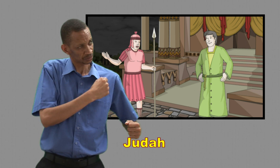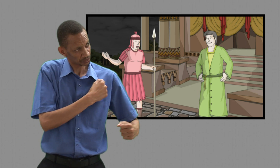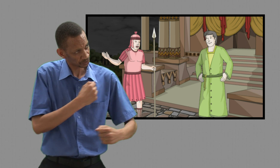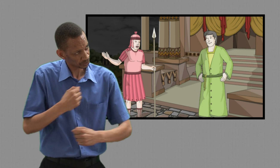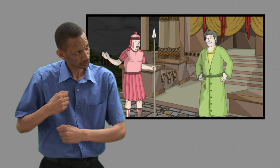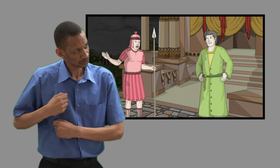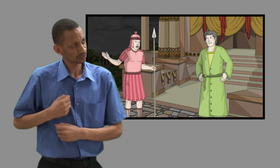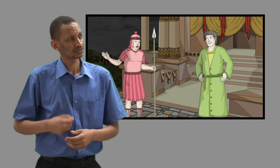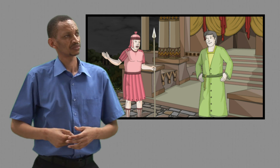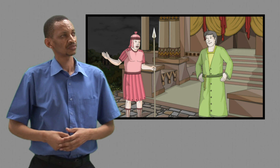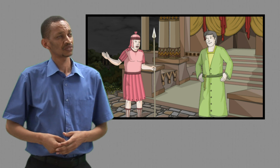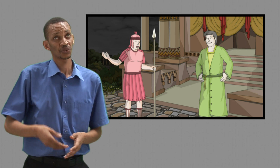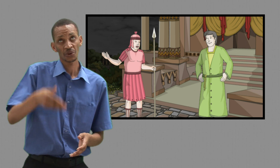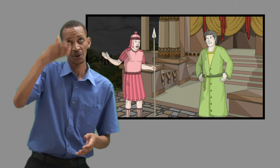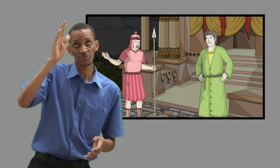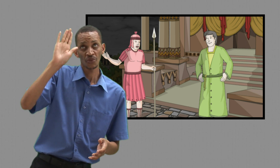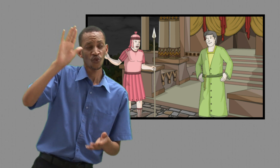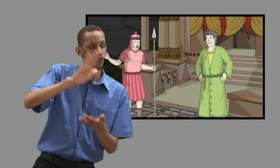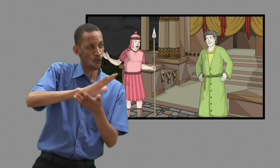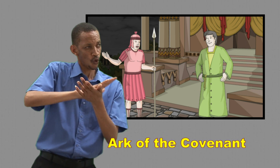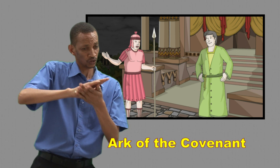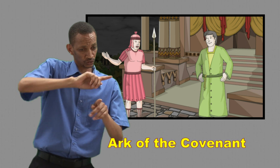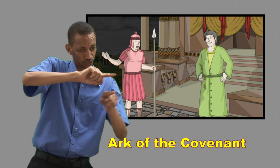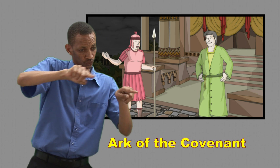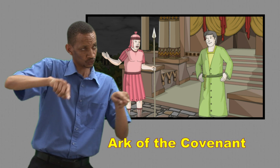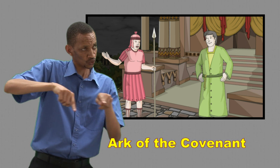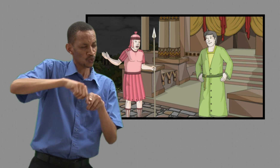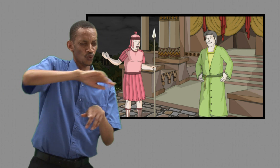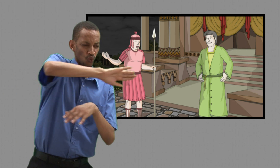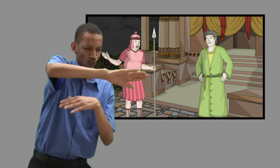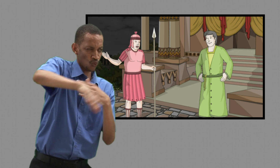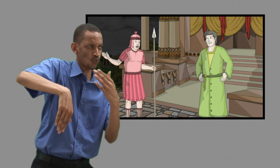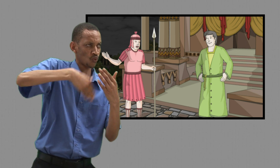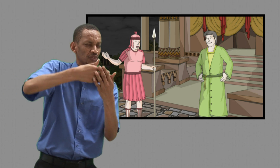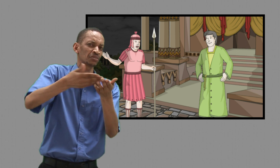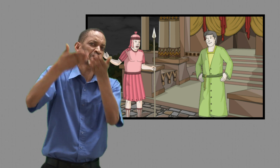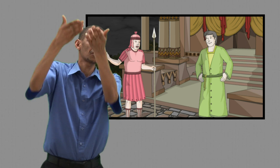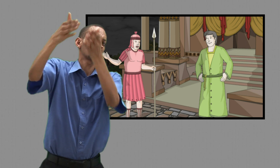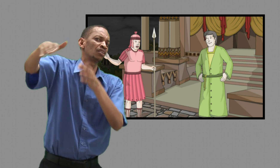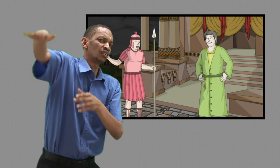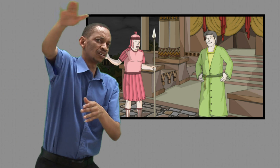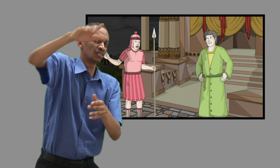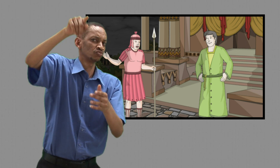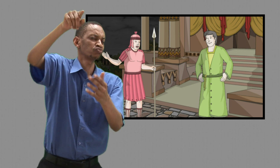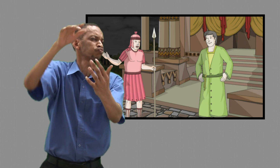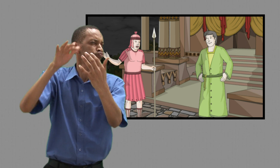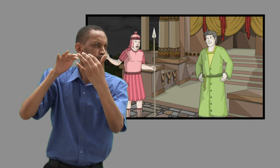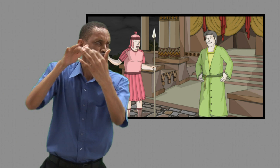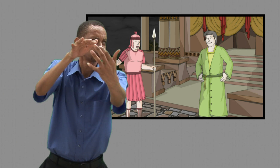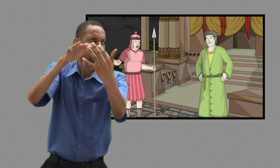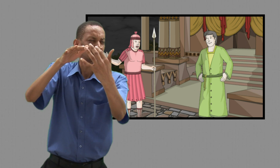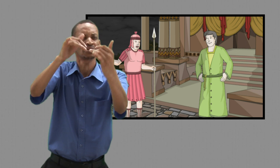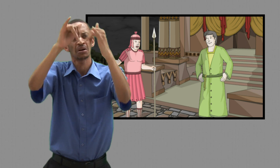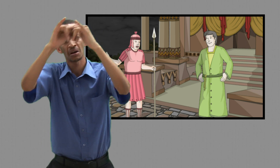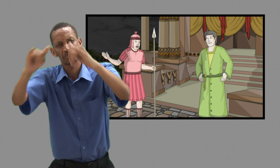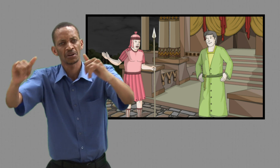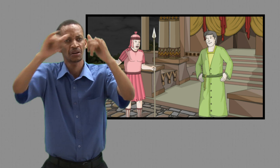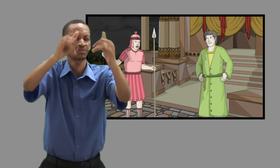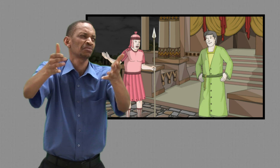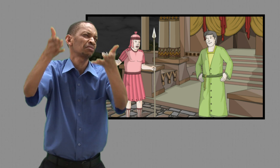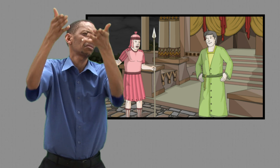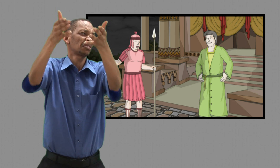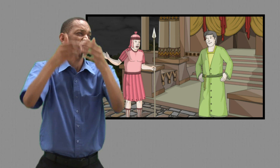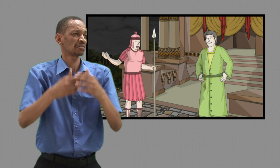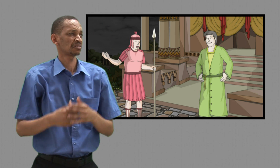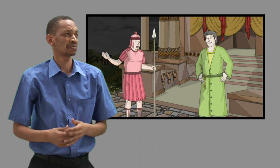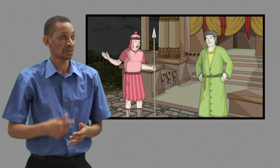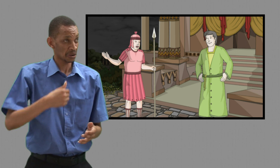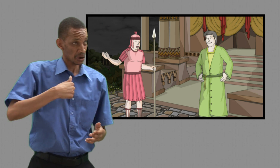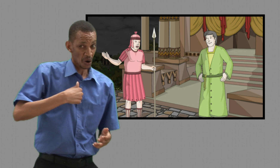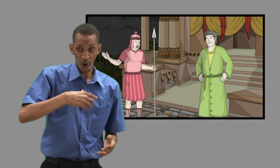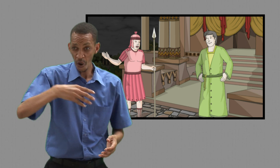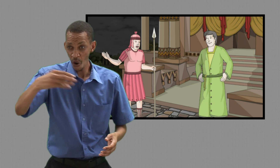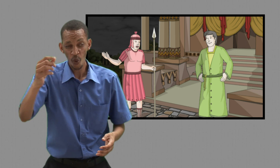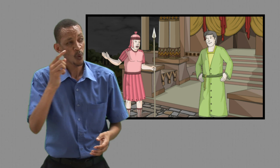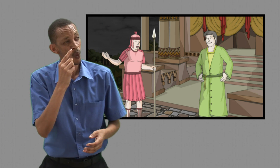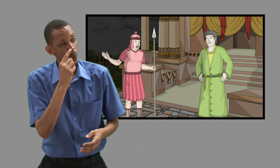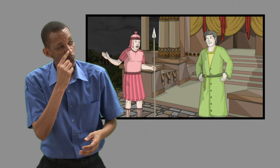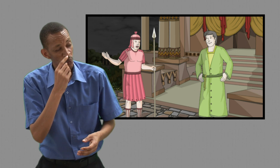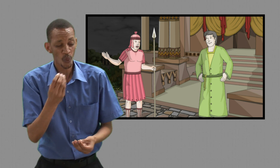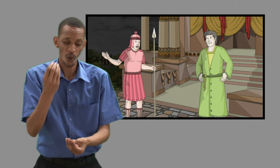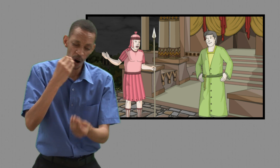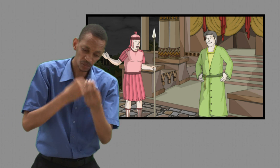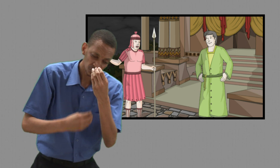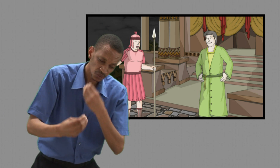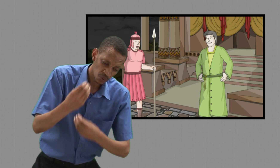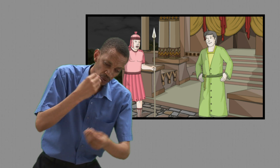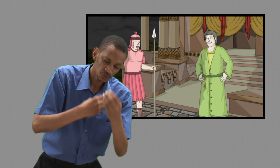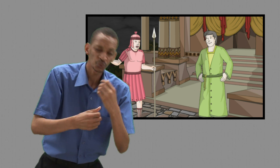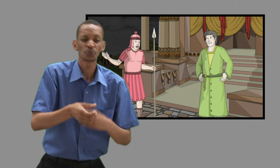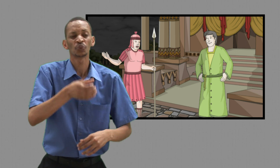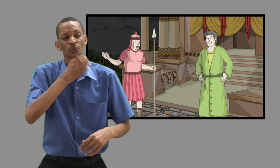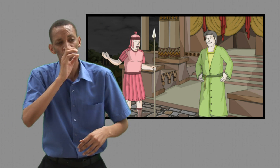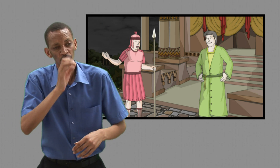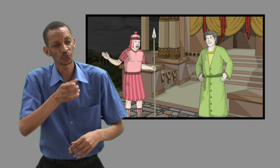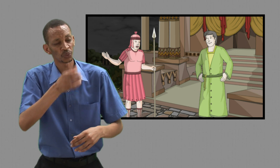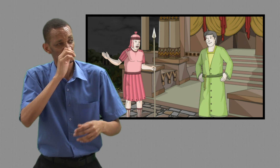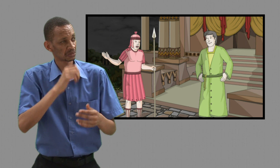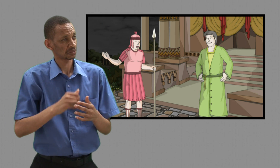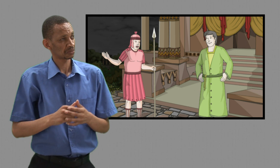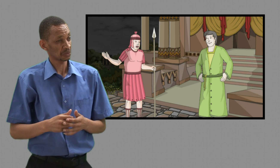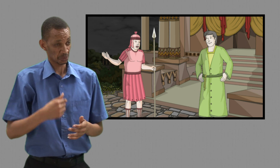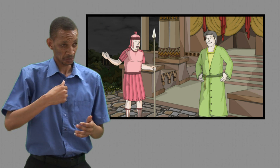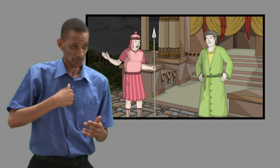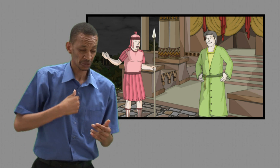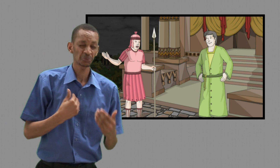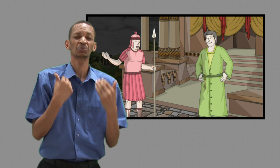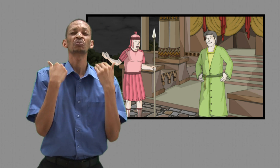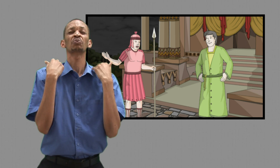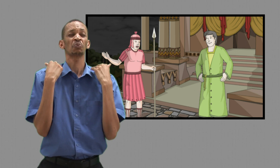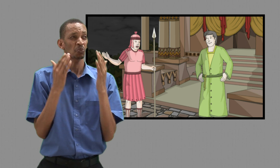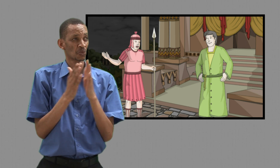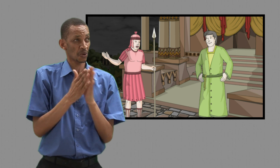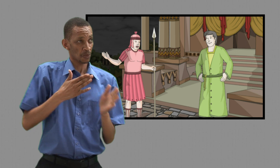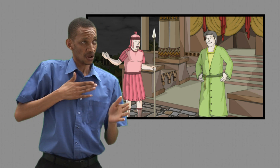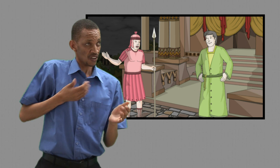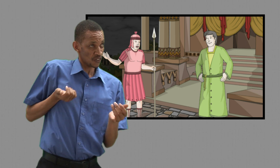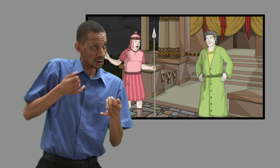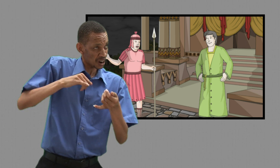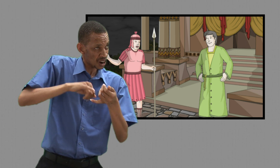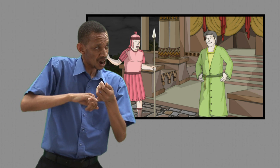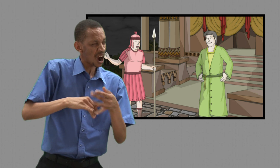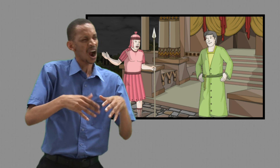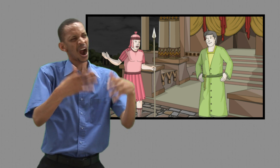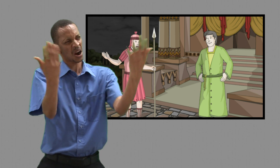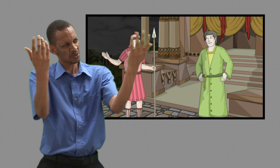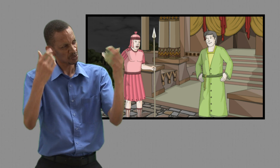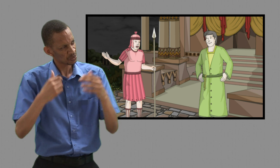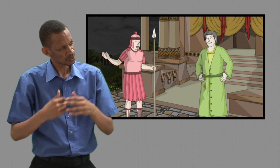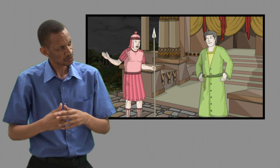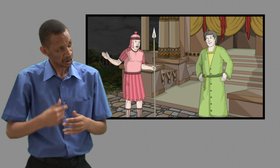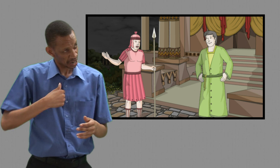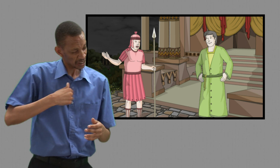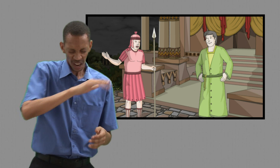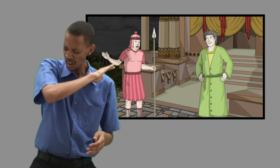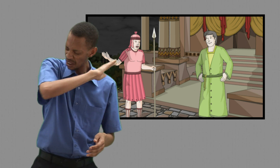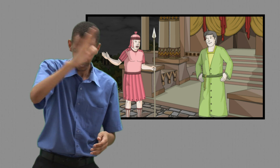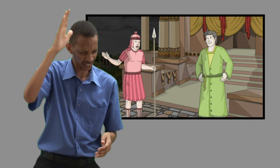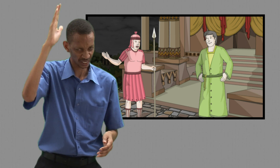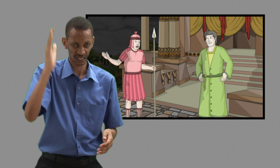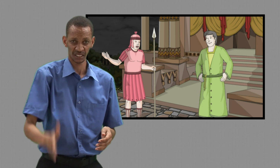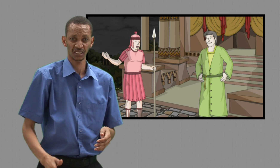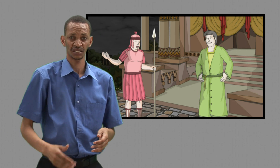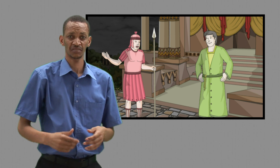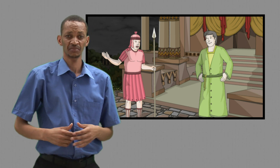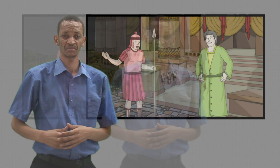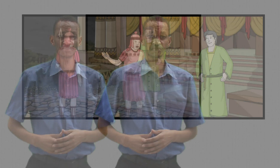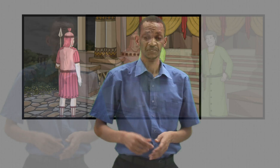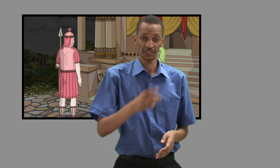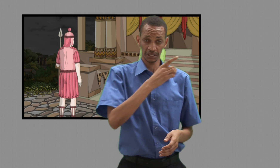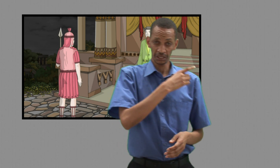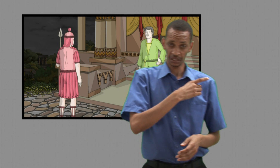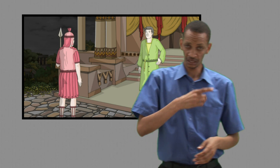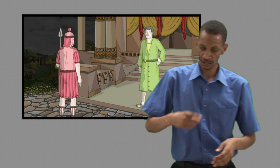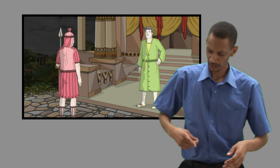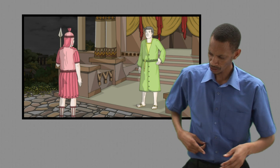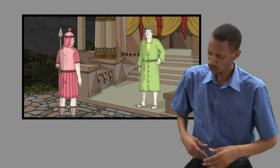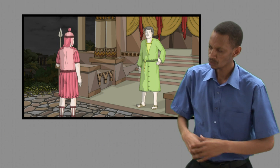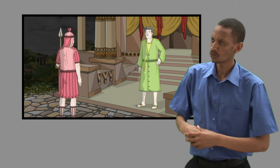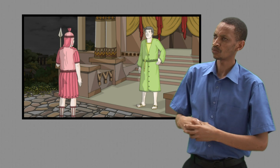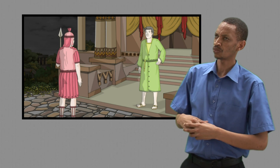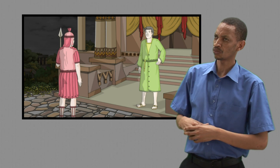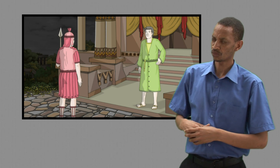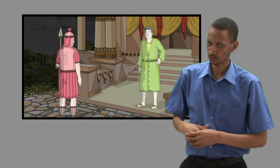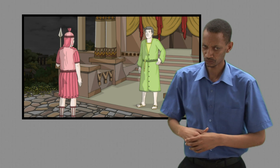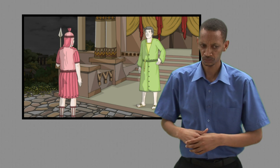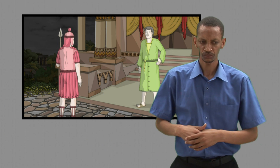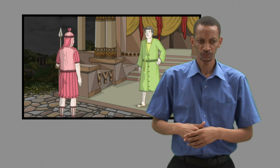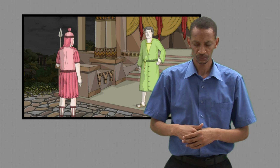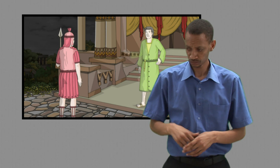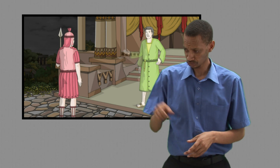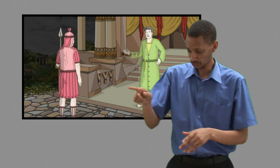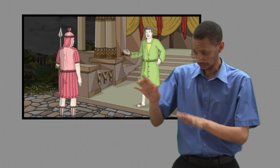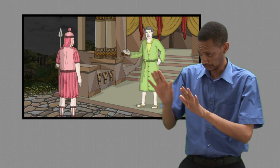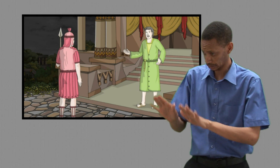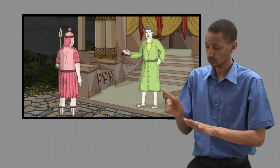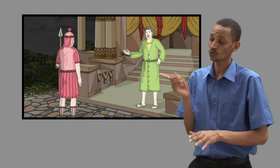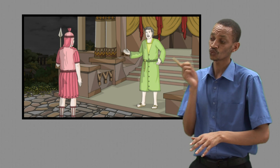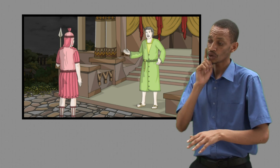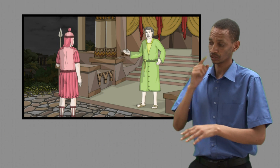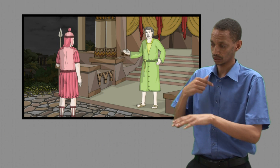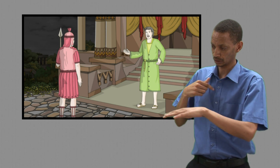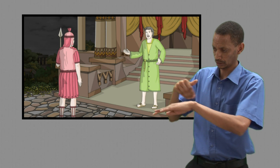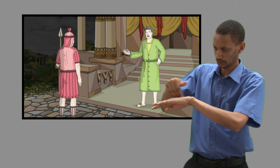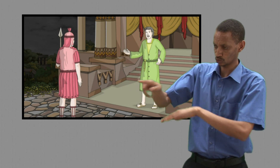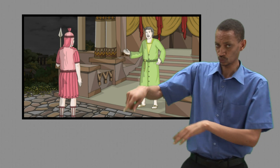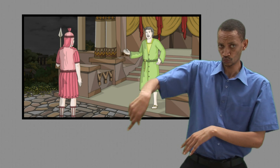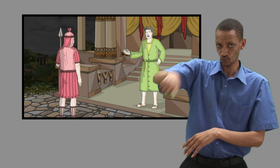How can I go to my house to eat and drink and sleep with my wife? As surely as you live, and as your soul lives, I will not do such a thing!”